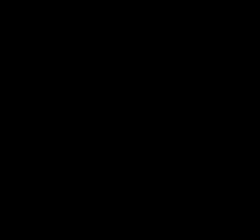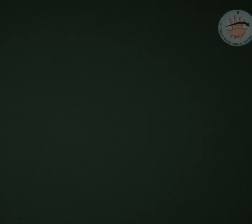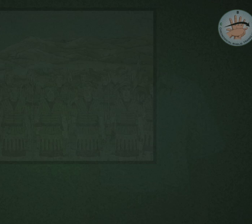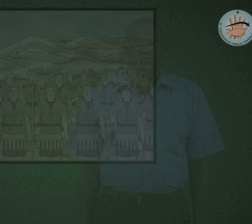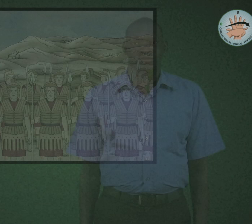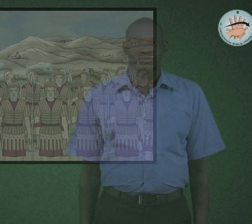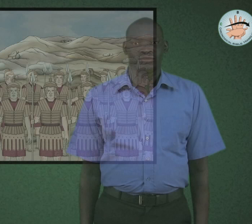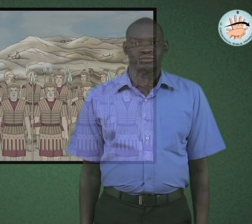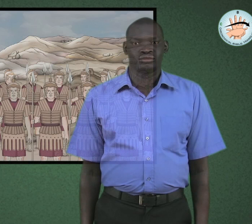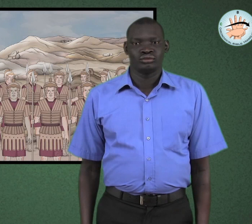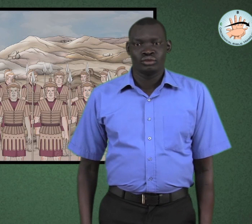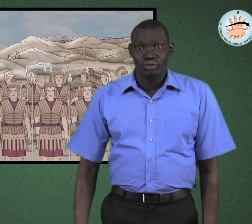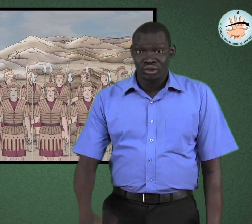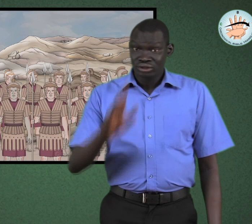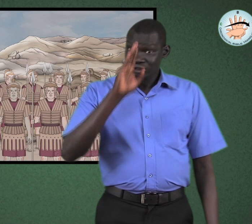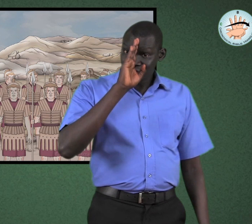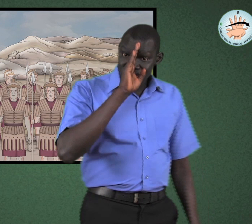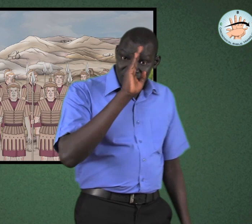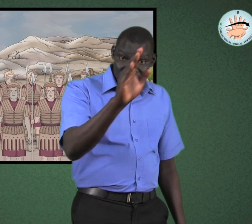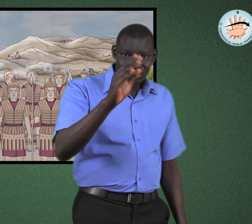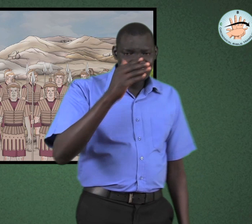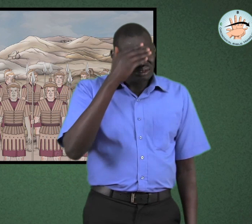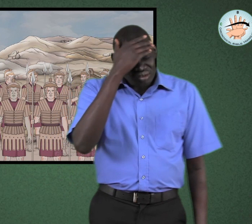After the Sabbath, at dawn on the first day of the week, Mary Magdalene and the other Mary went to see the tomb.